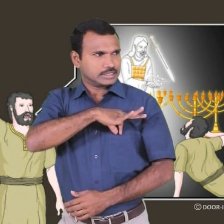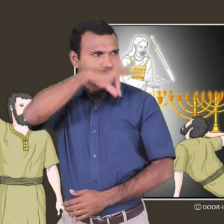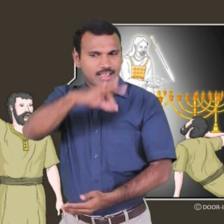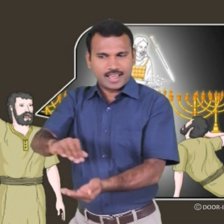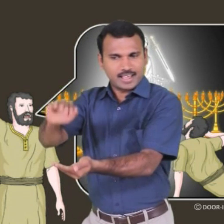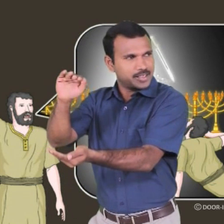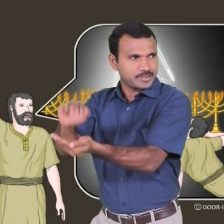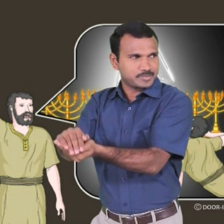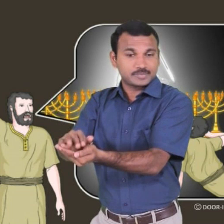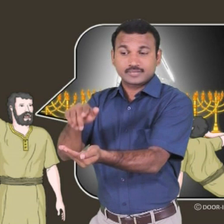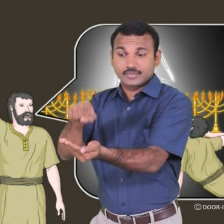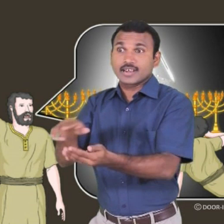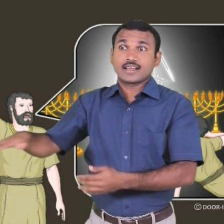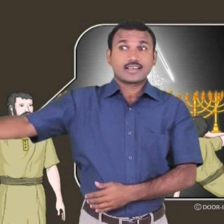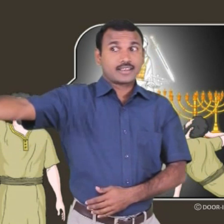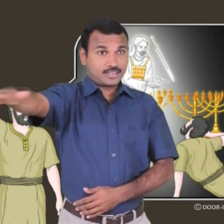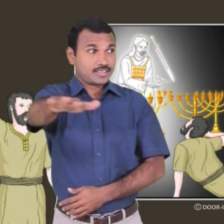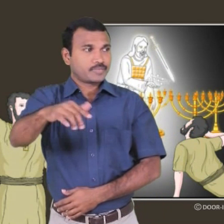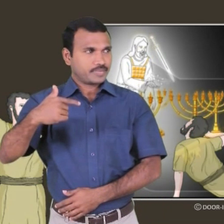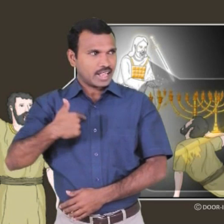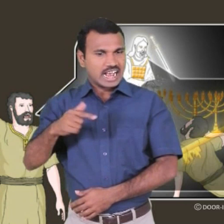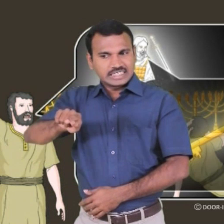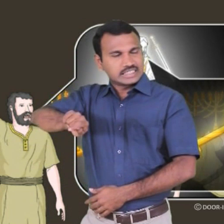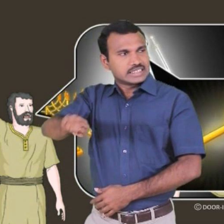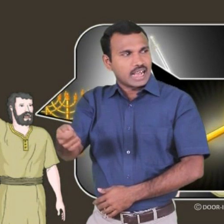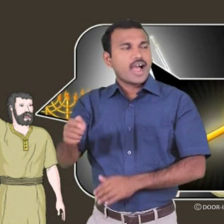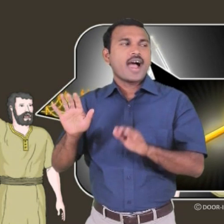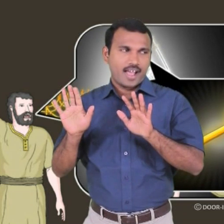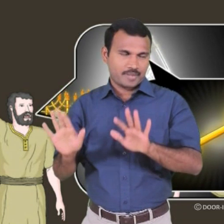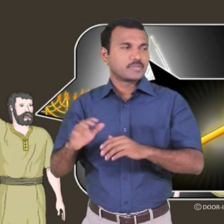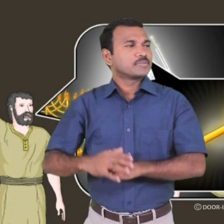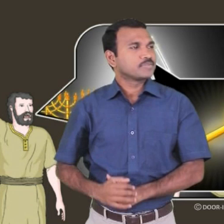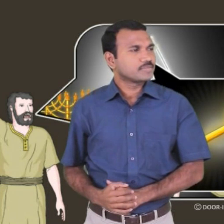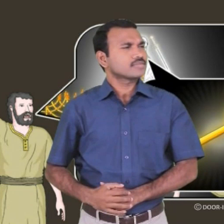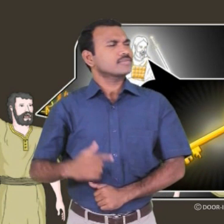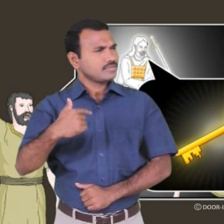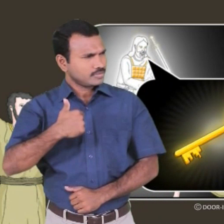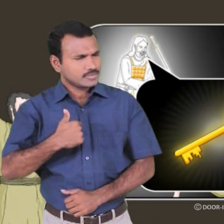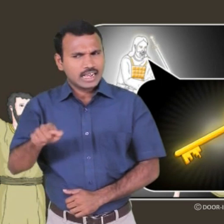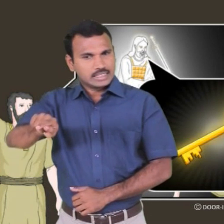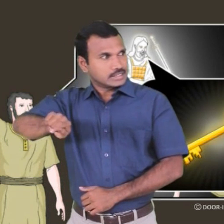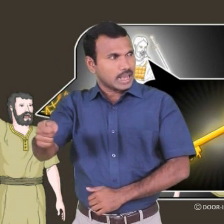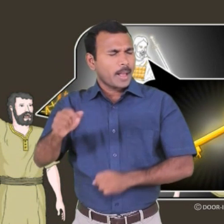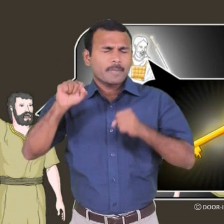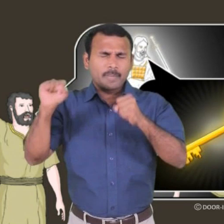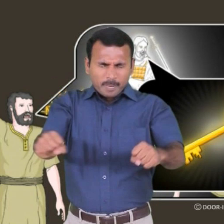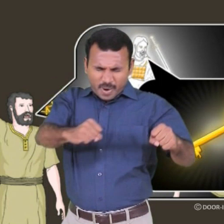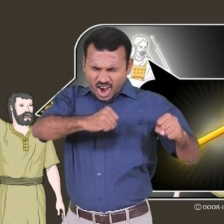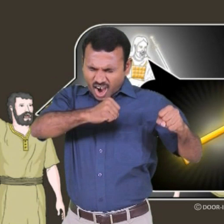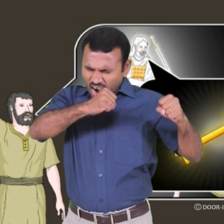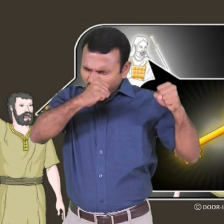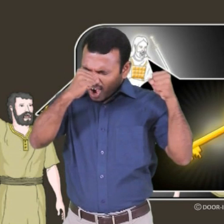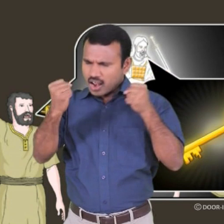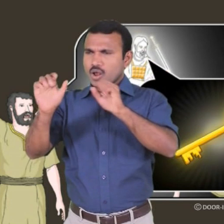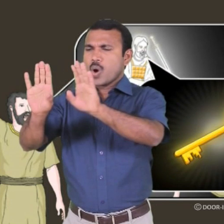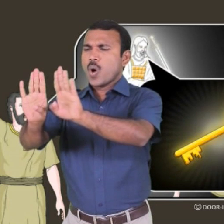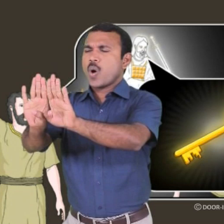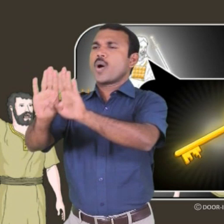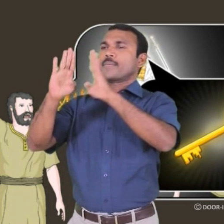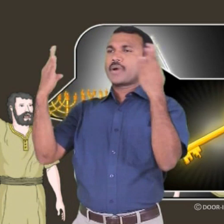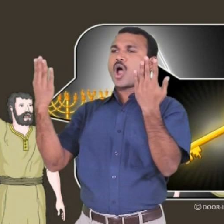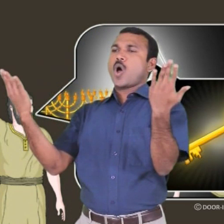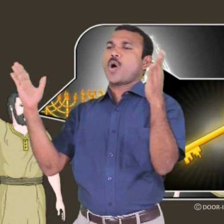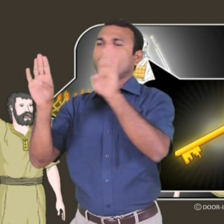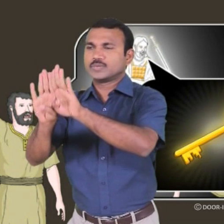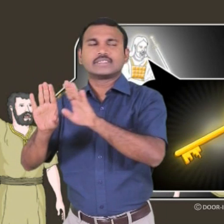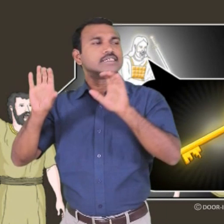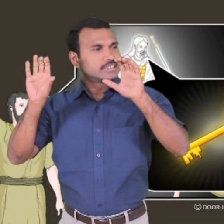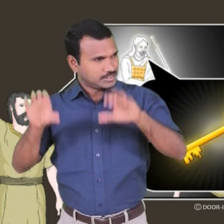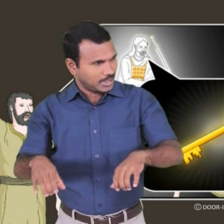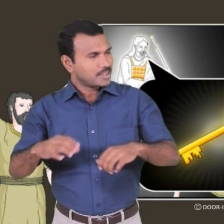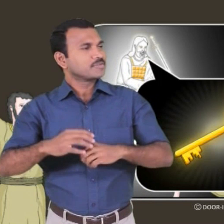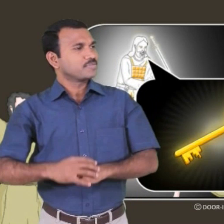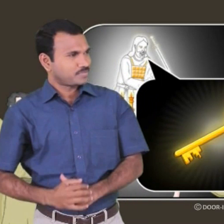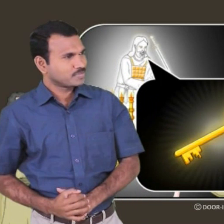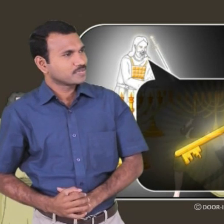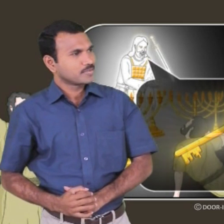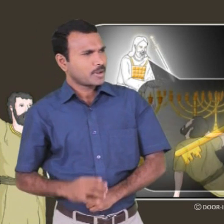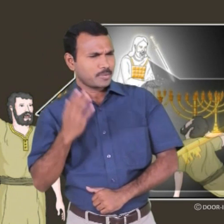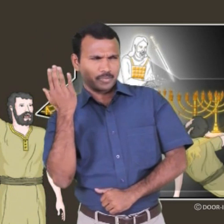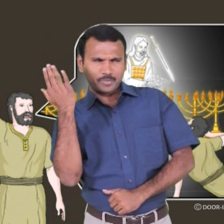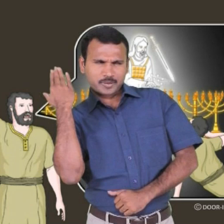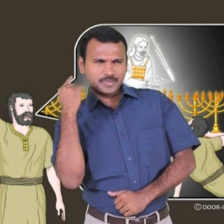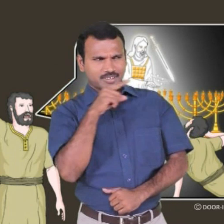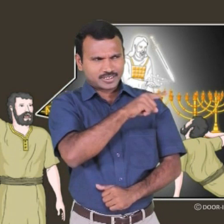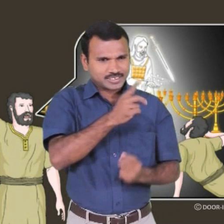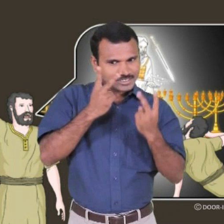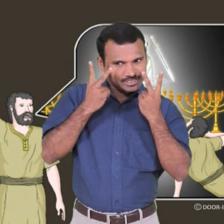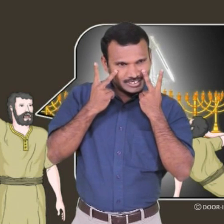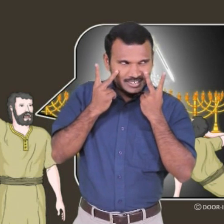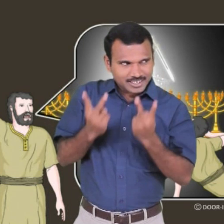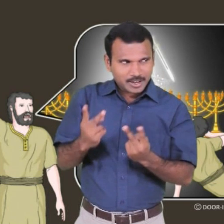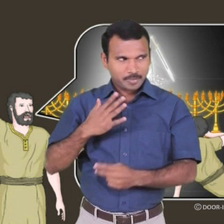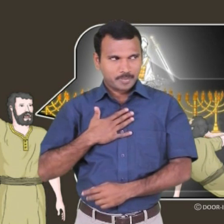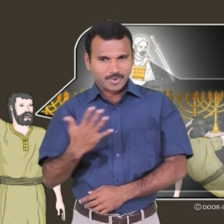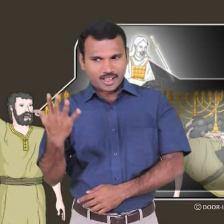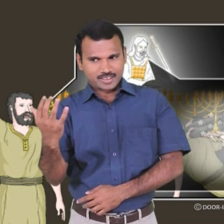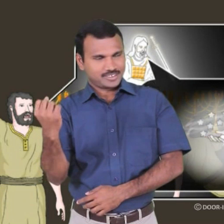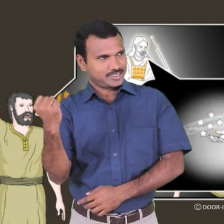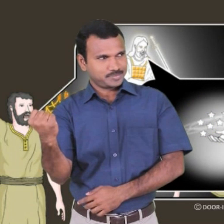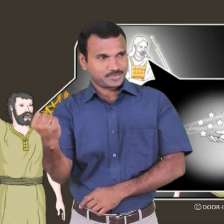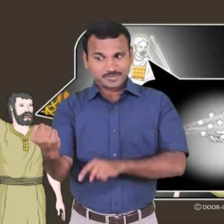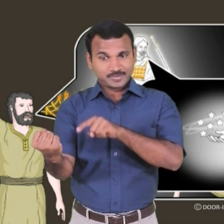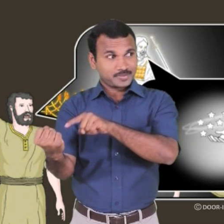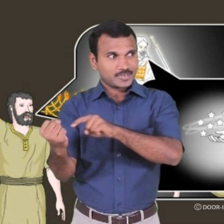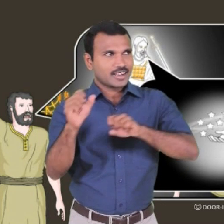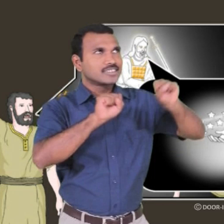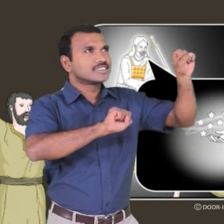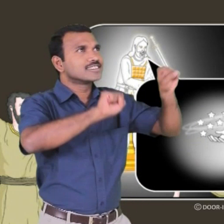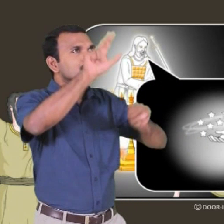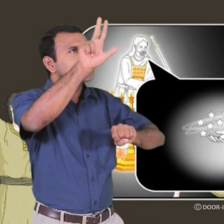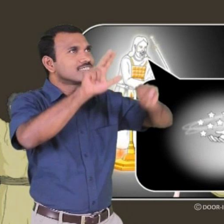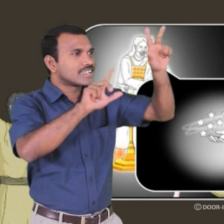And I hold the keys of Death and of Hades. Therefore write down the things you have seen, and the things that are, and the things that will happen after this.